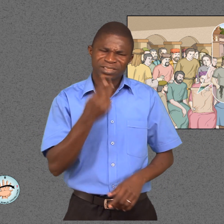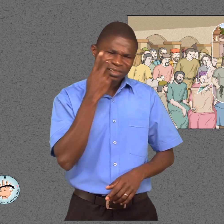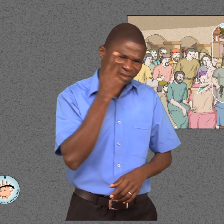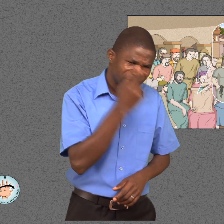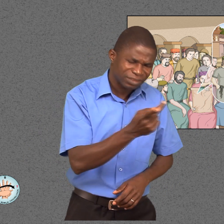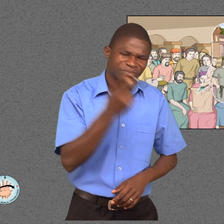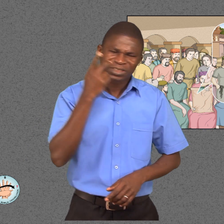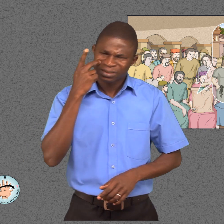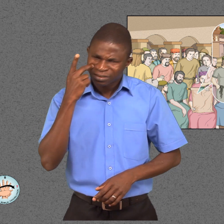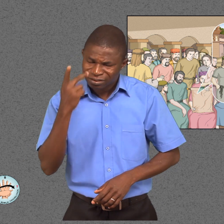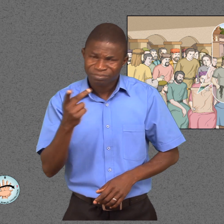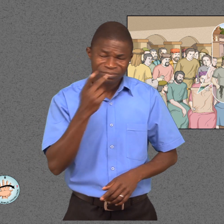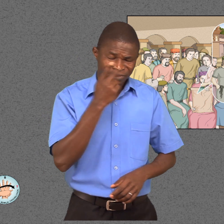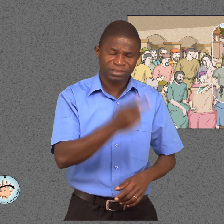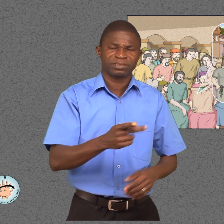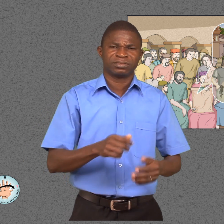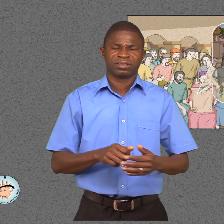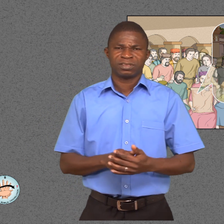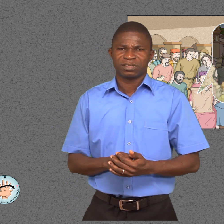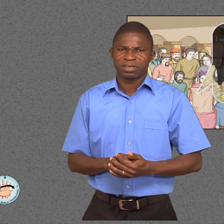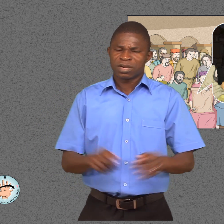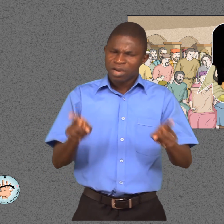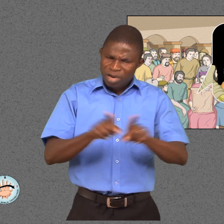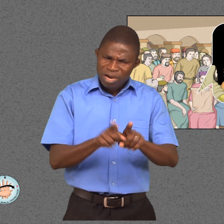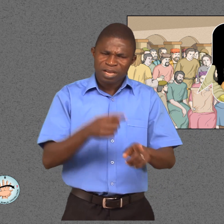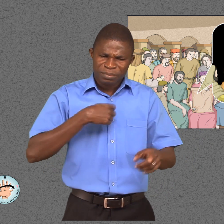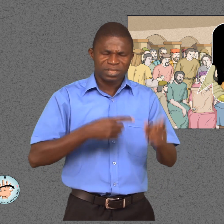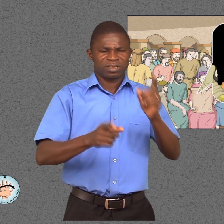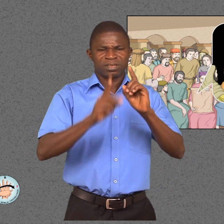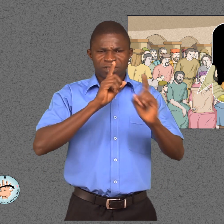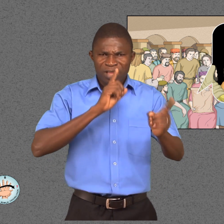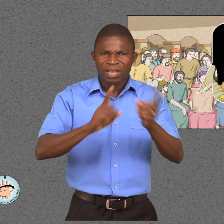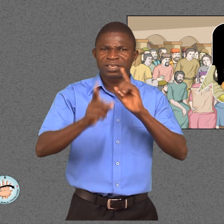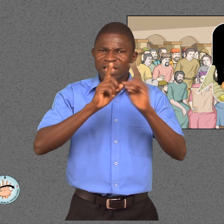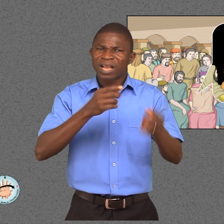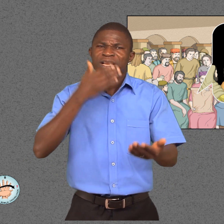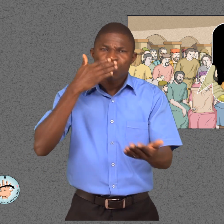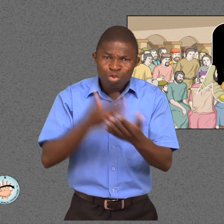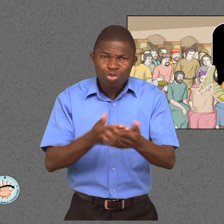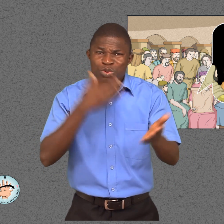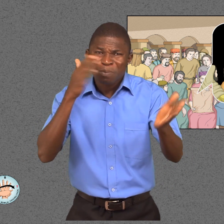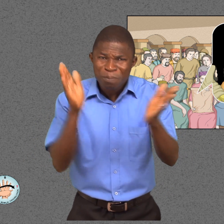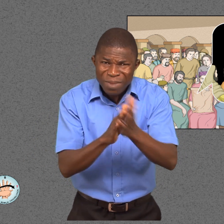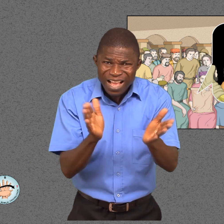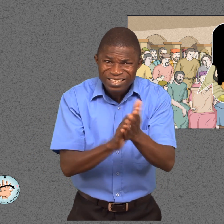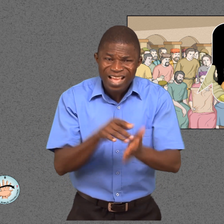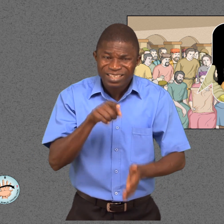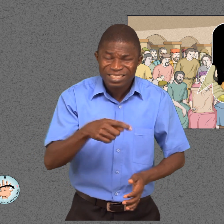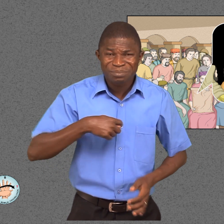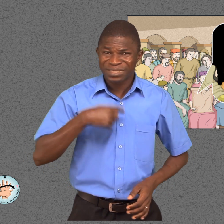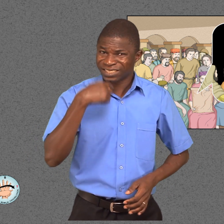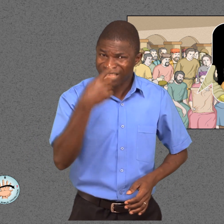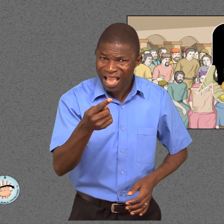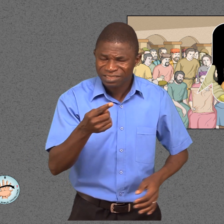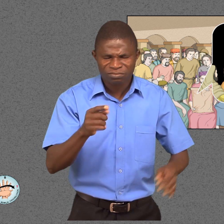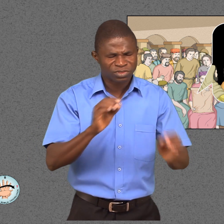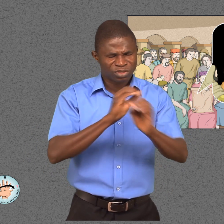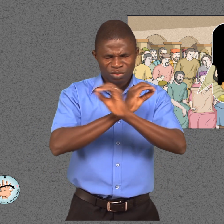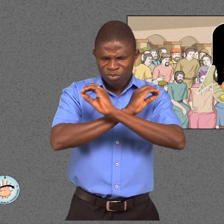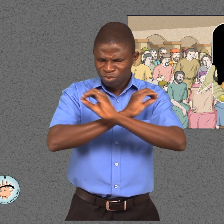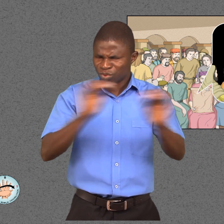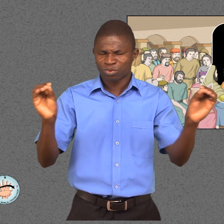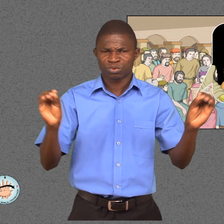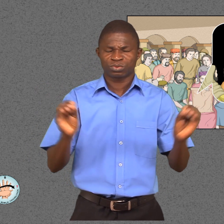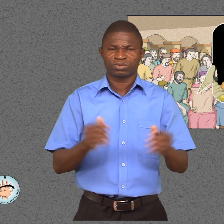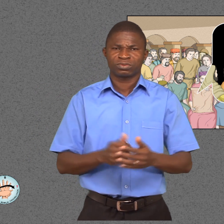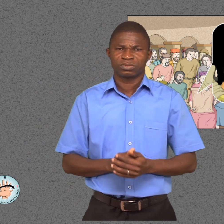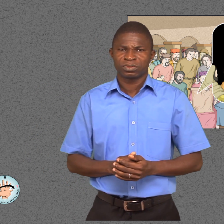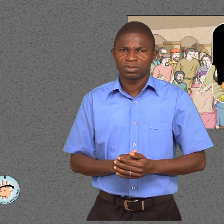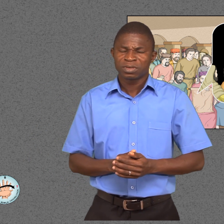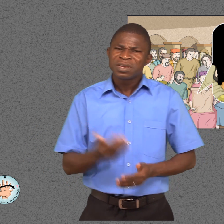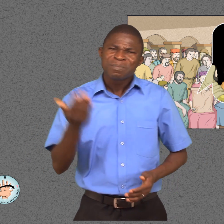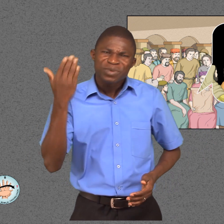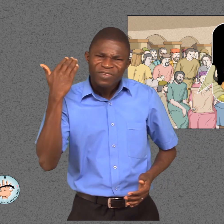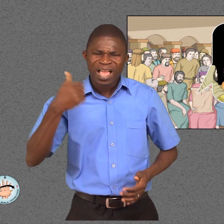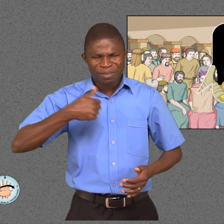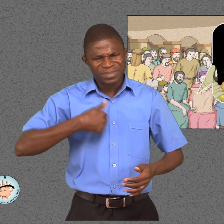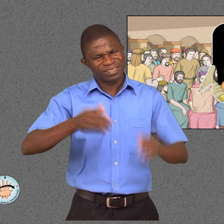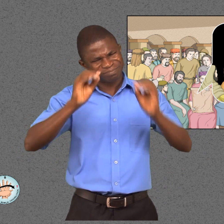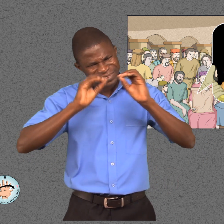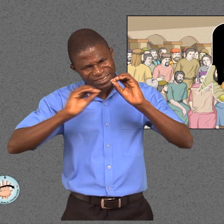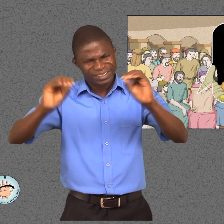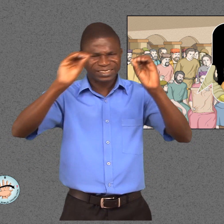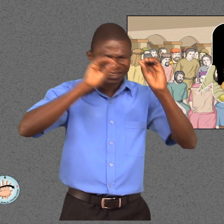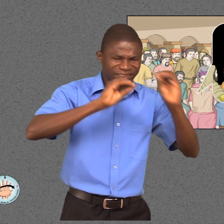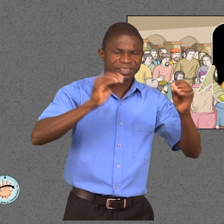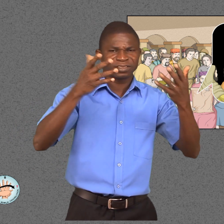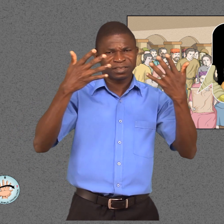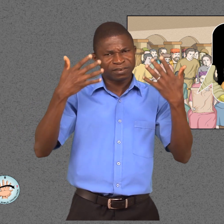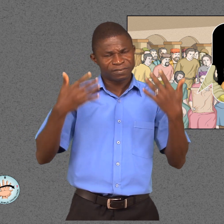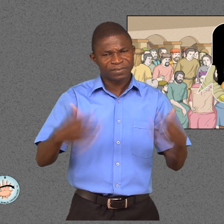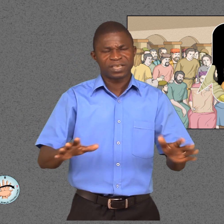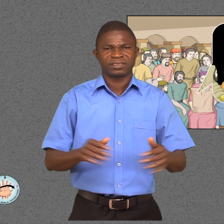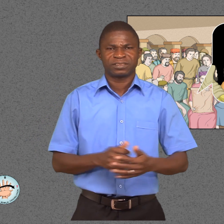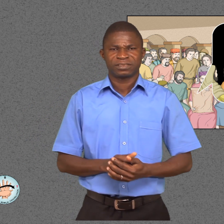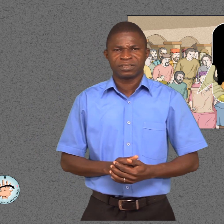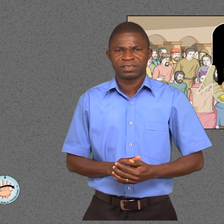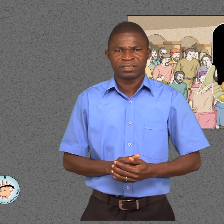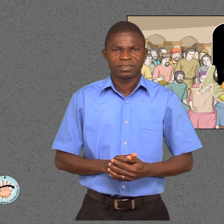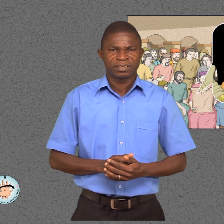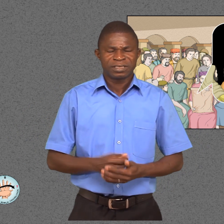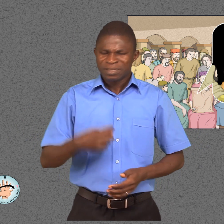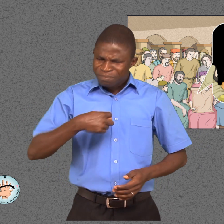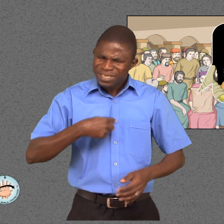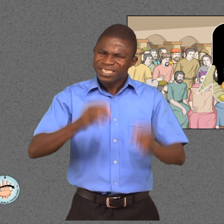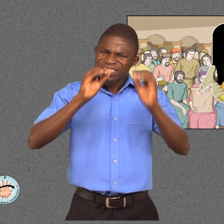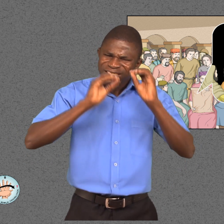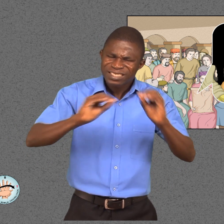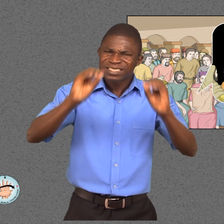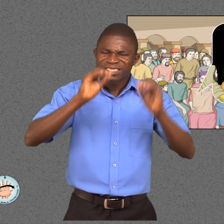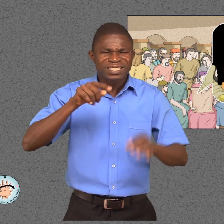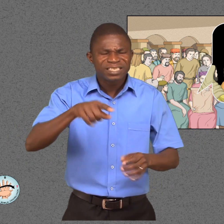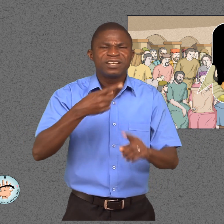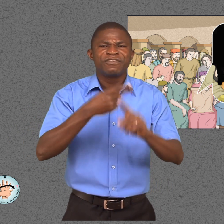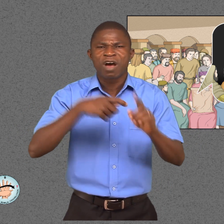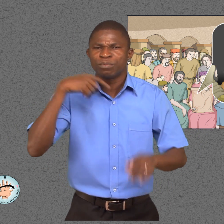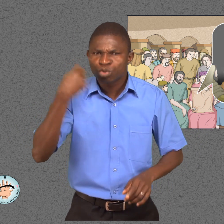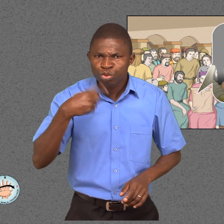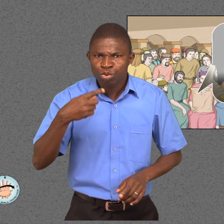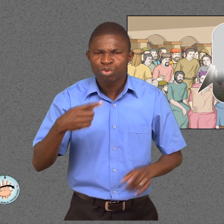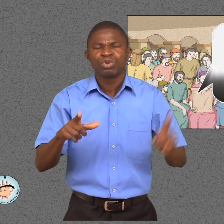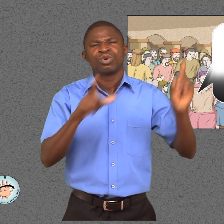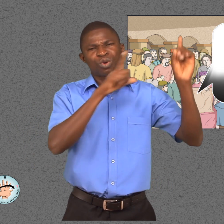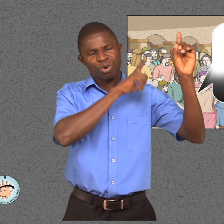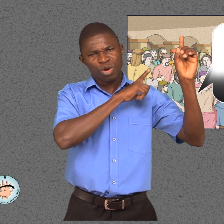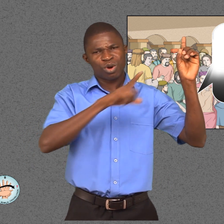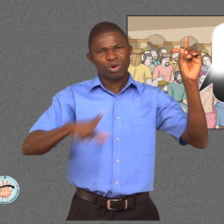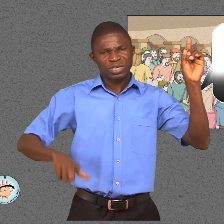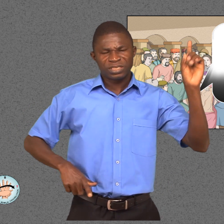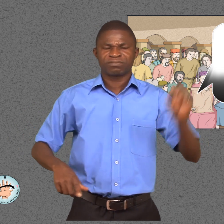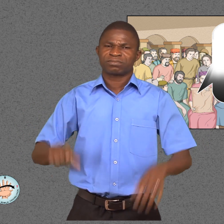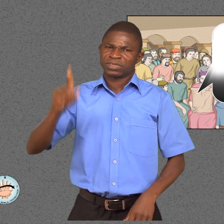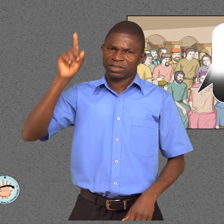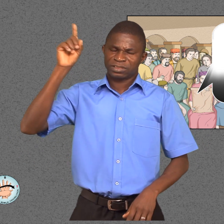What can I say to you? Shall I praise you for this? No, I will not!